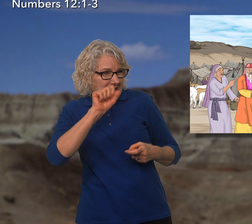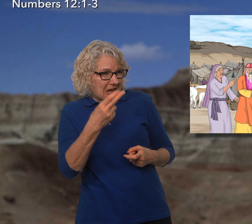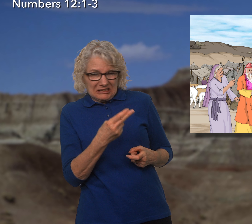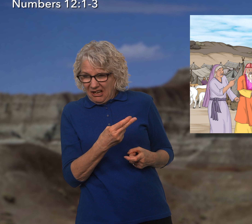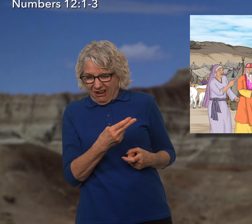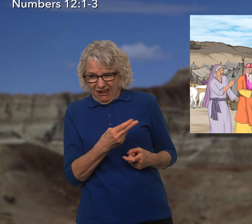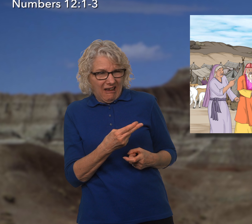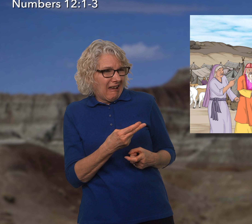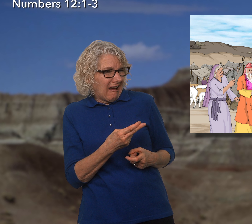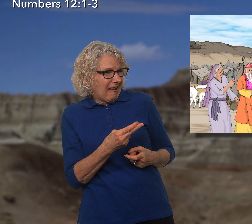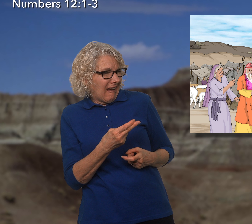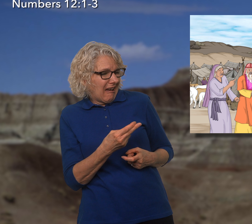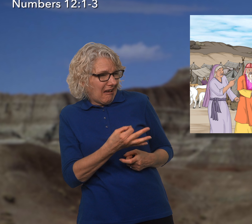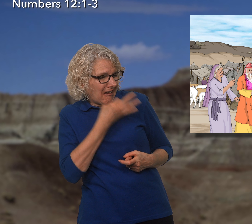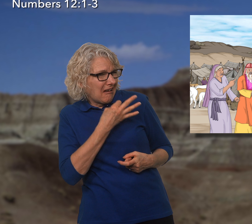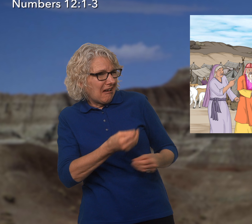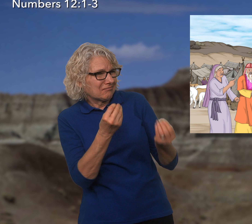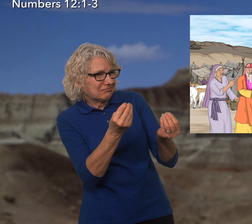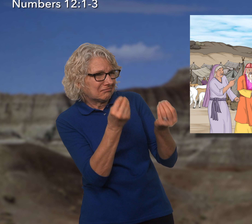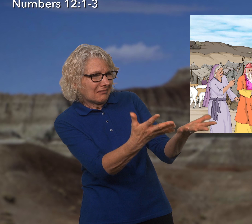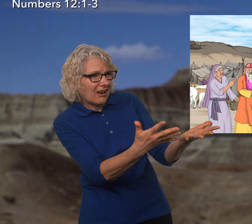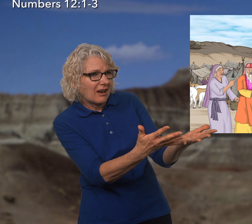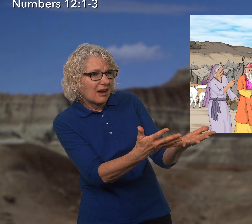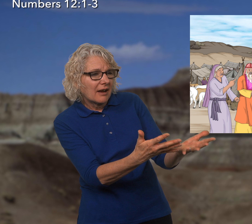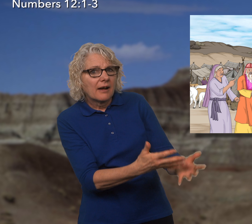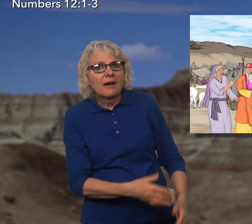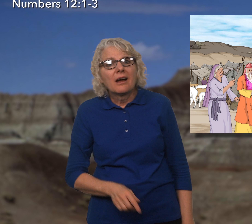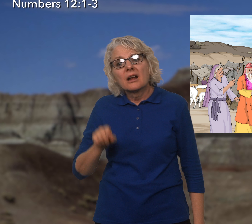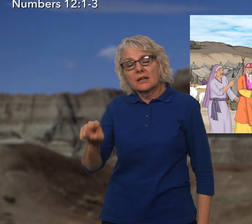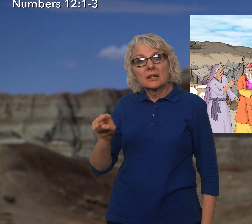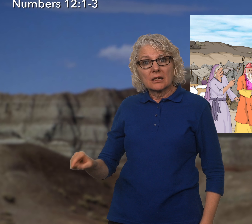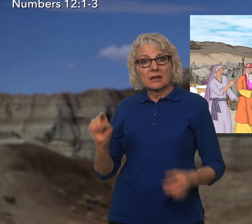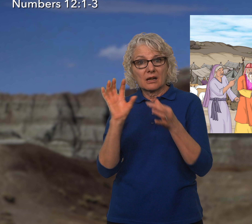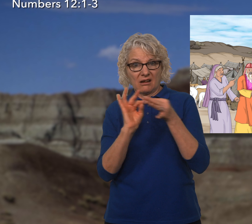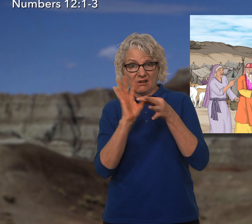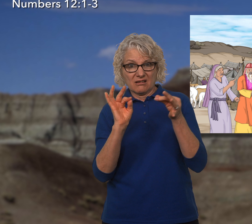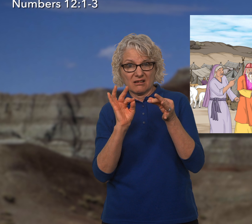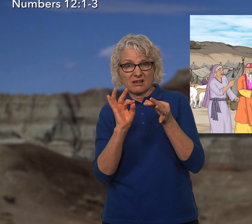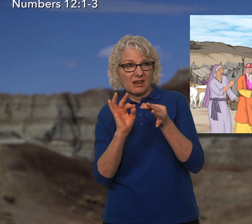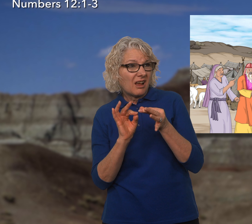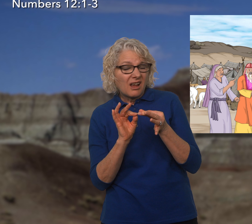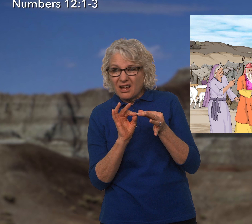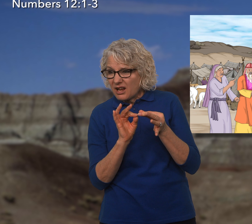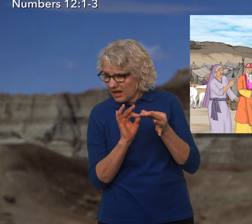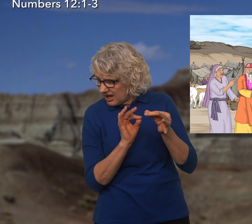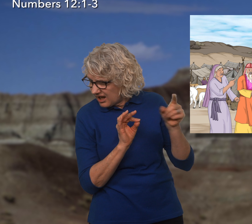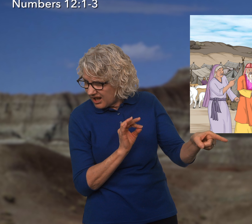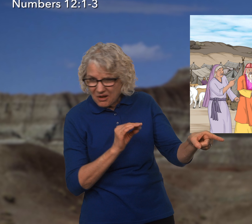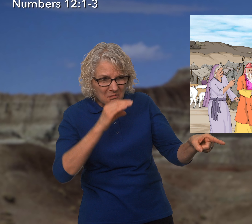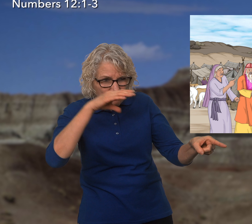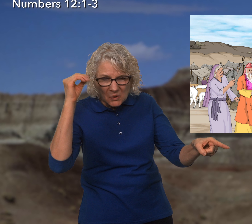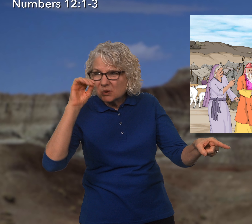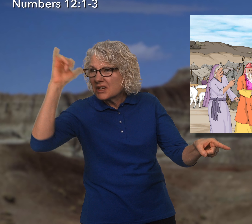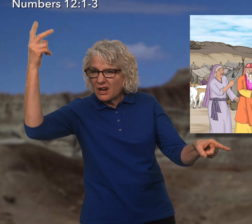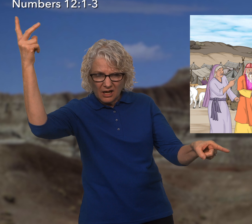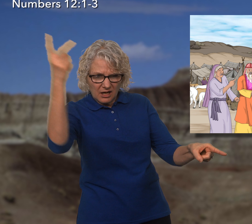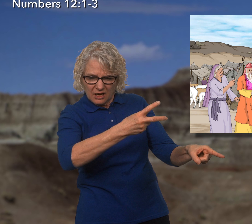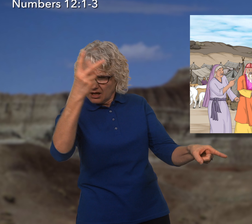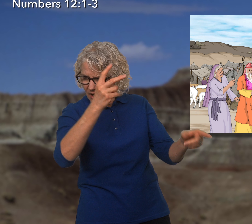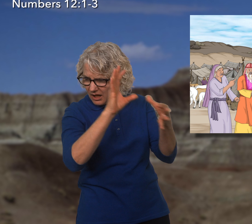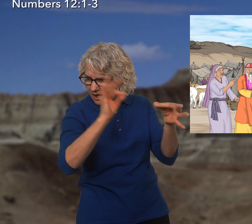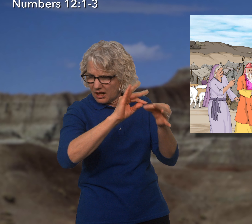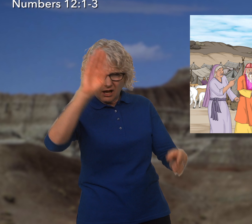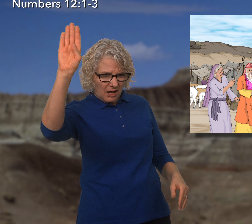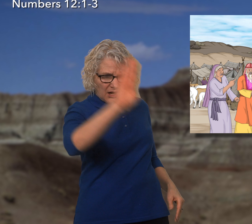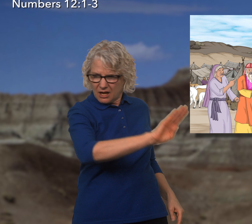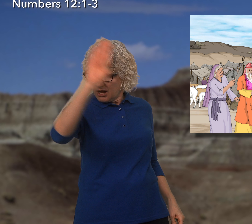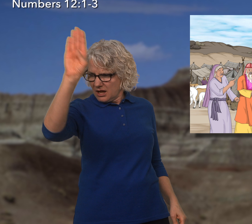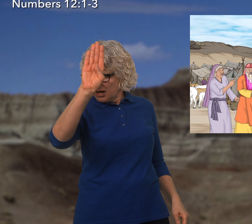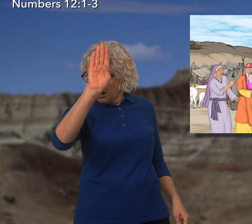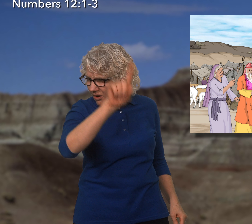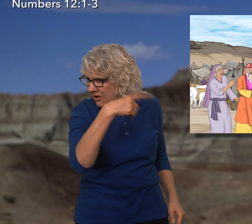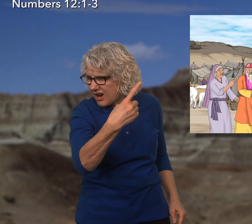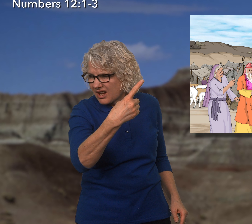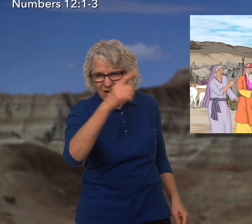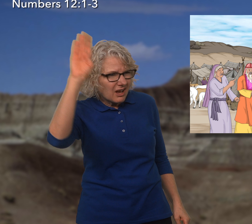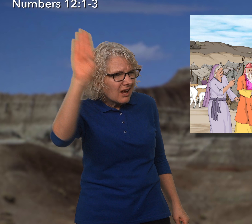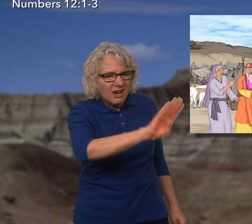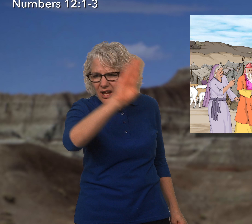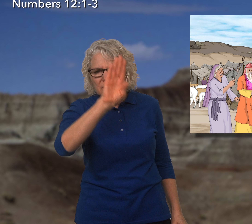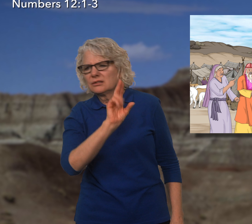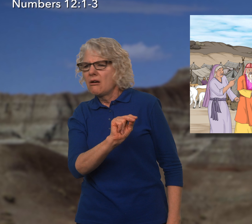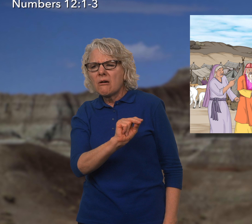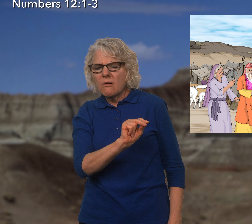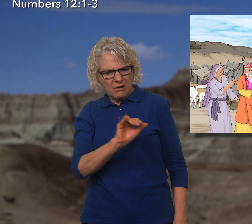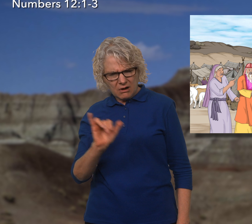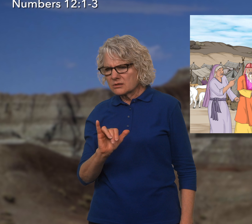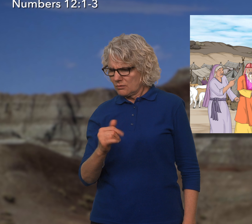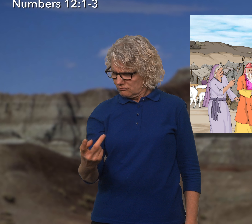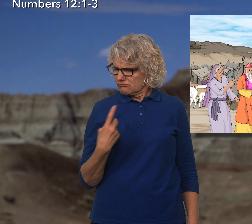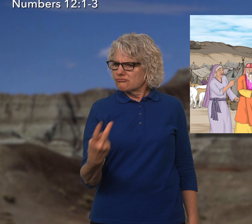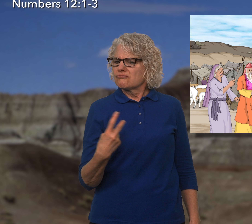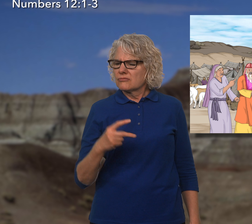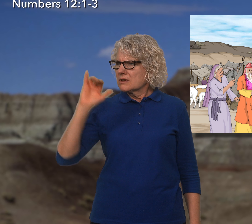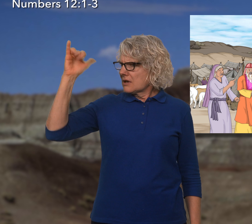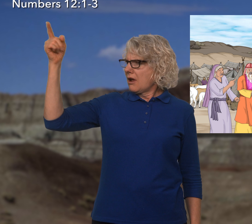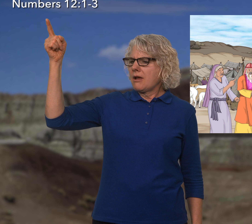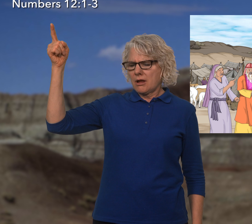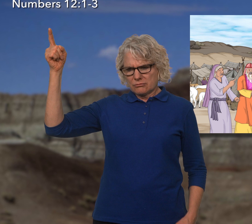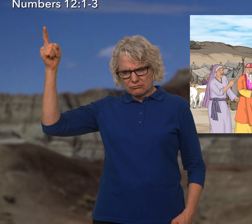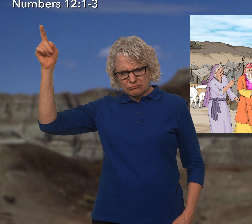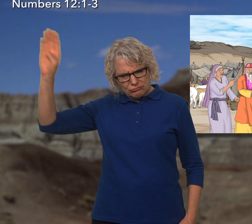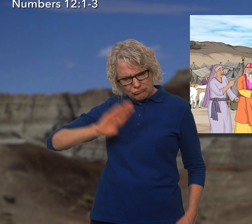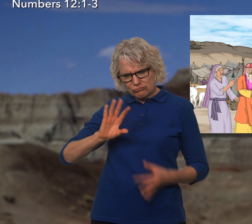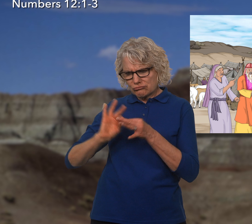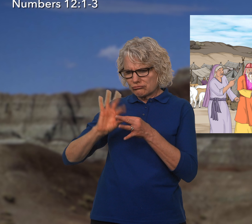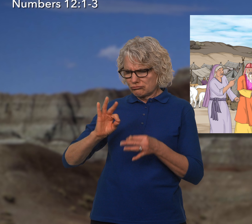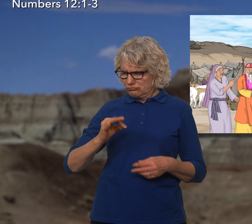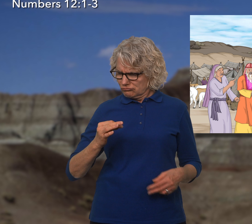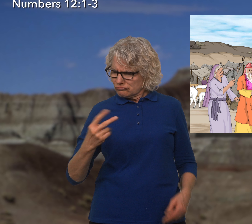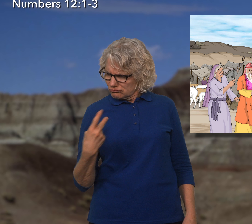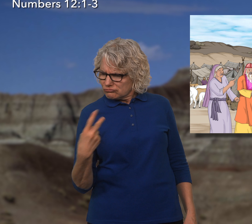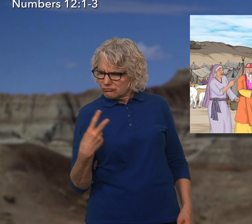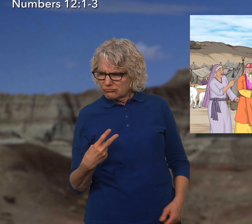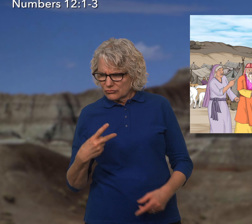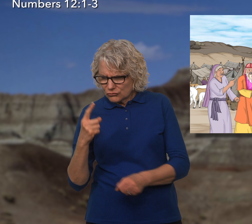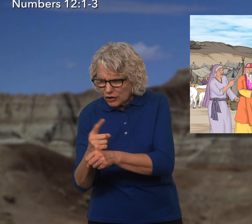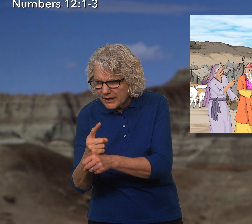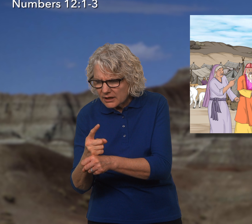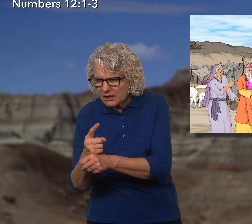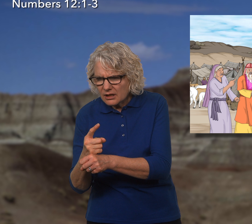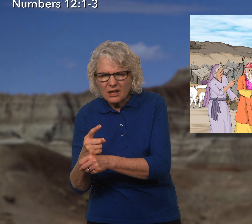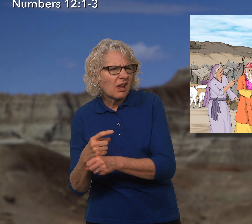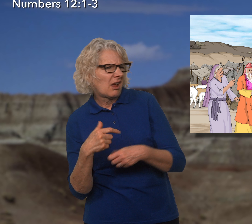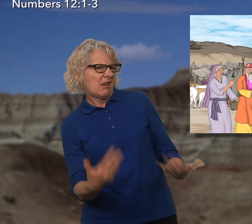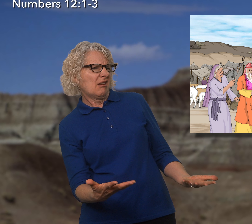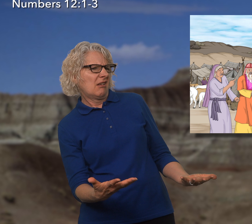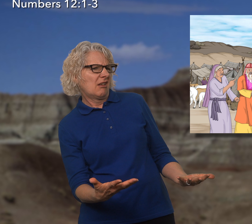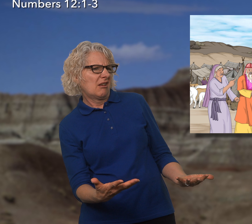“Does the LORD speak only through Moses?” they said.